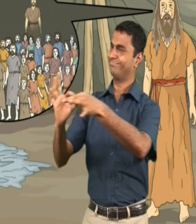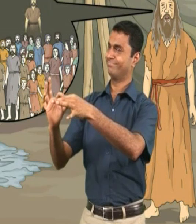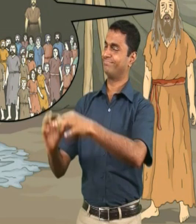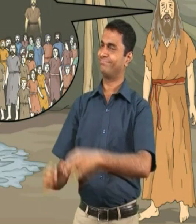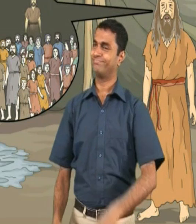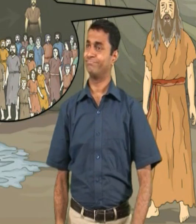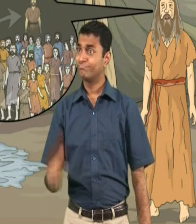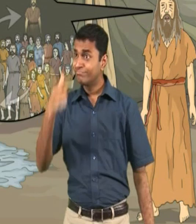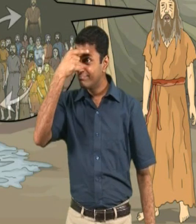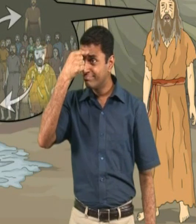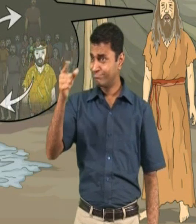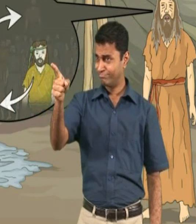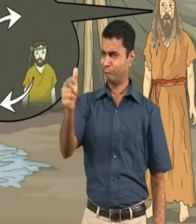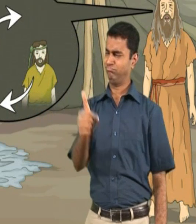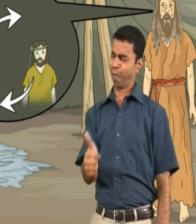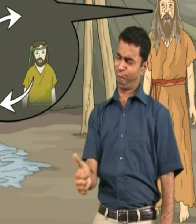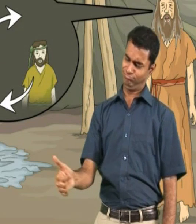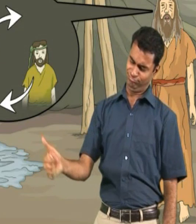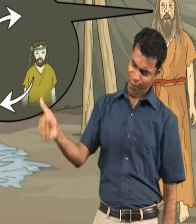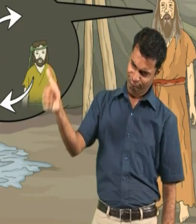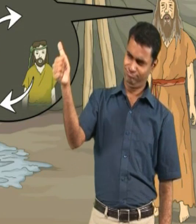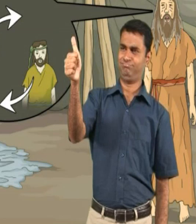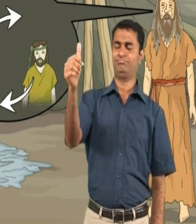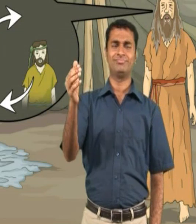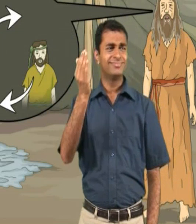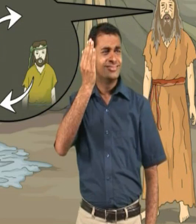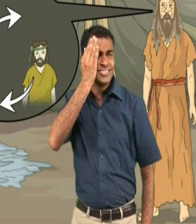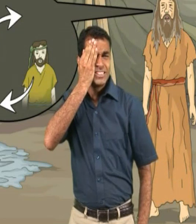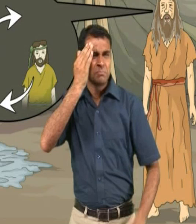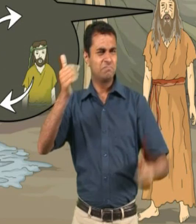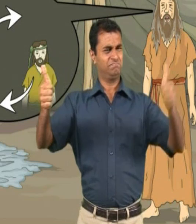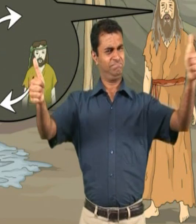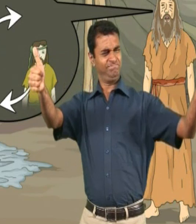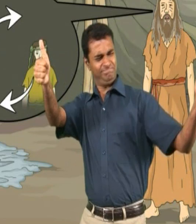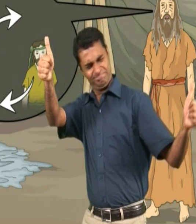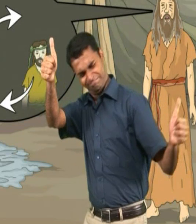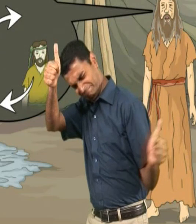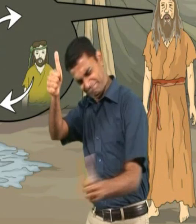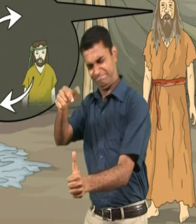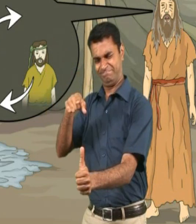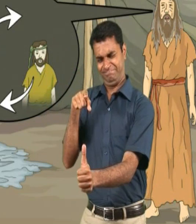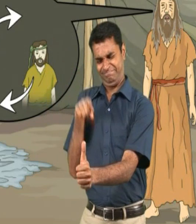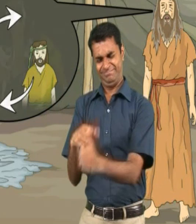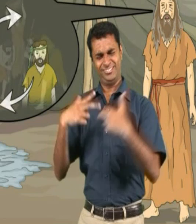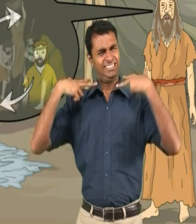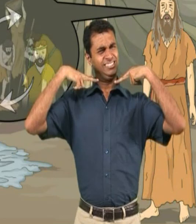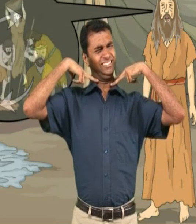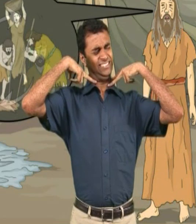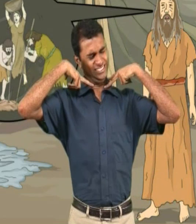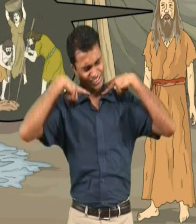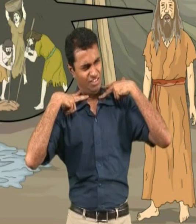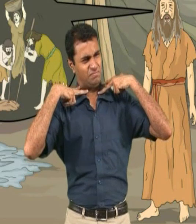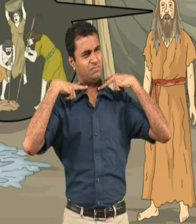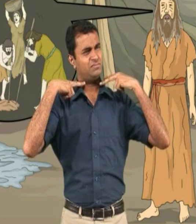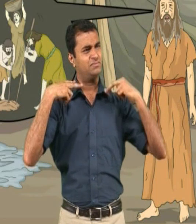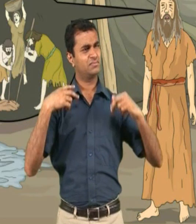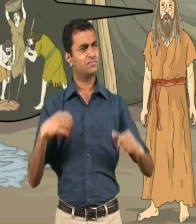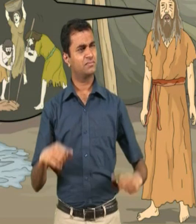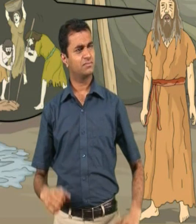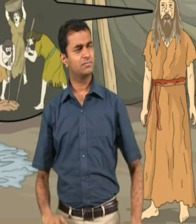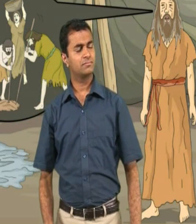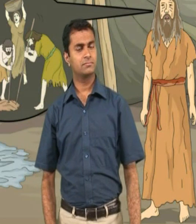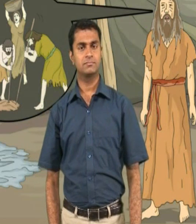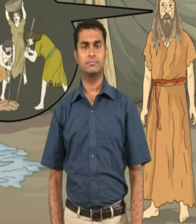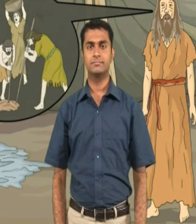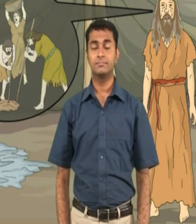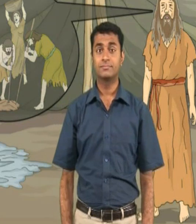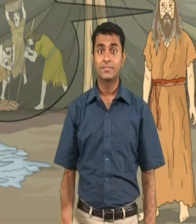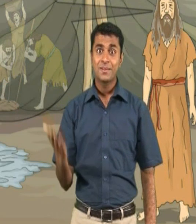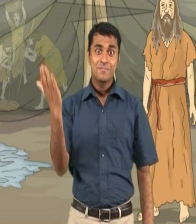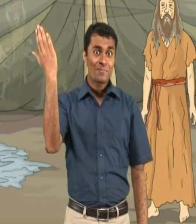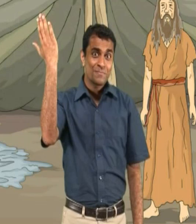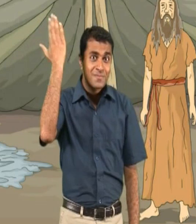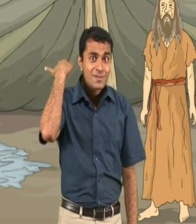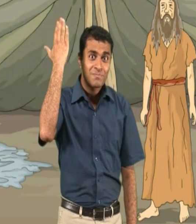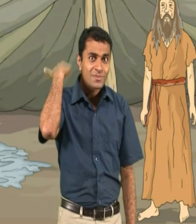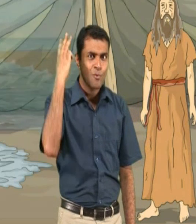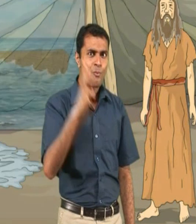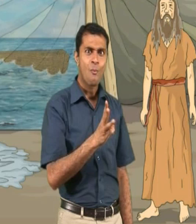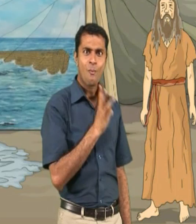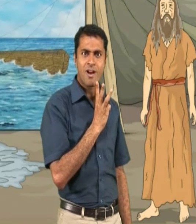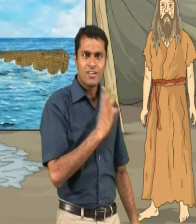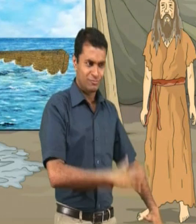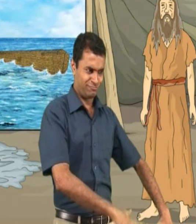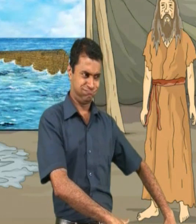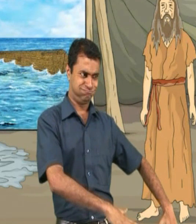may he dwell in the tents of Shem, and may Canaan be his servant.”